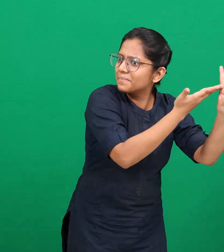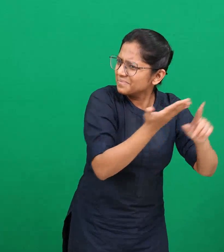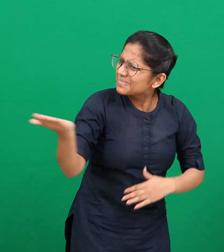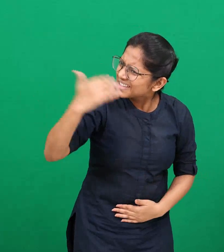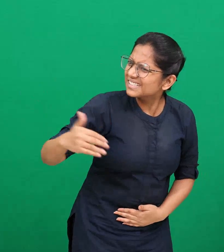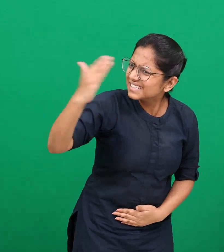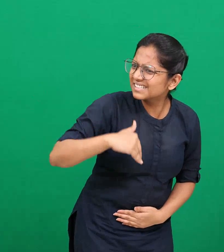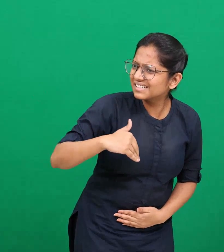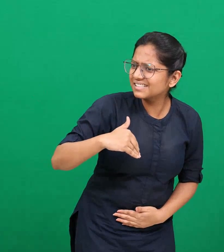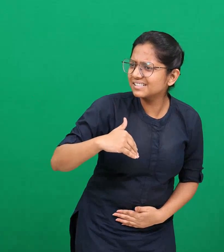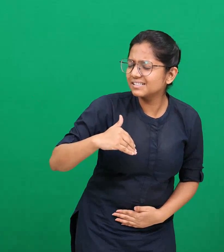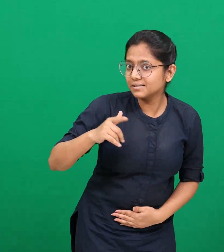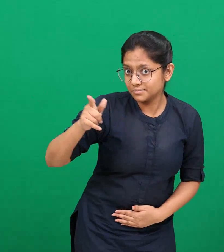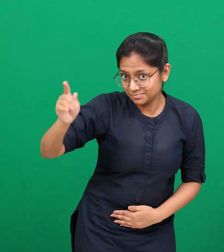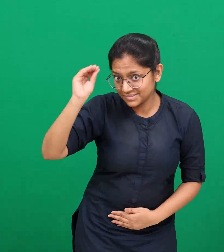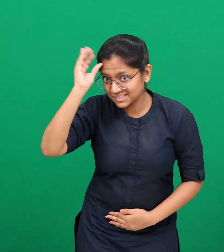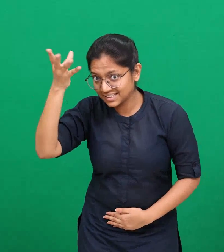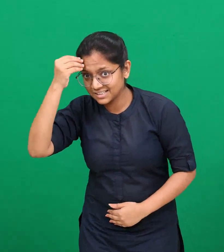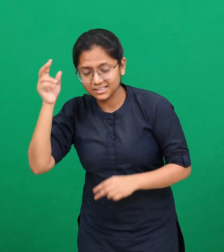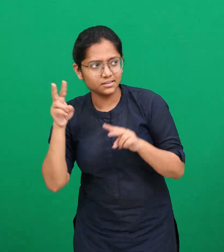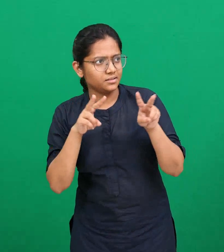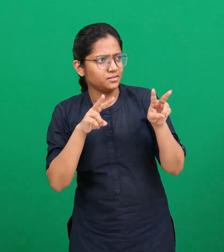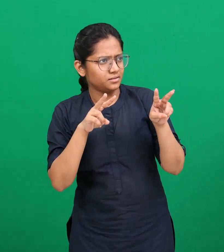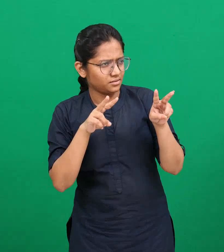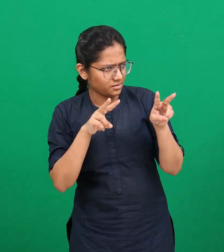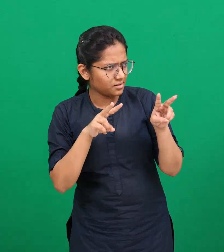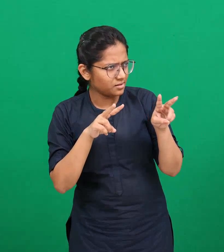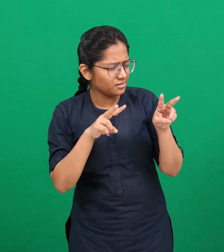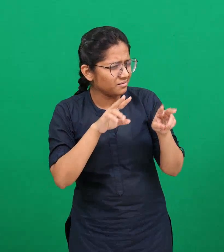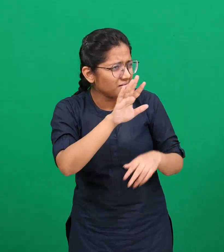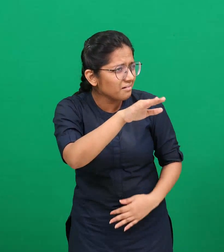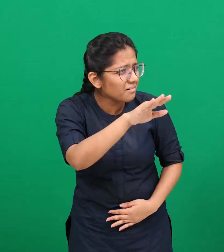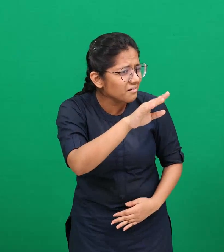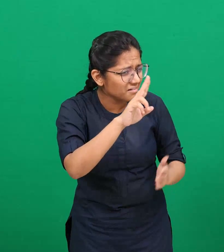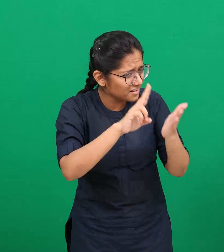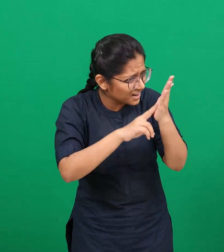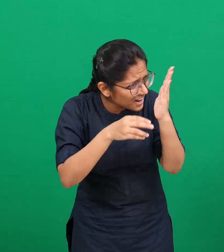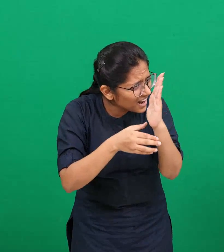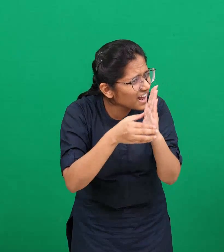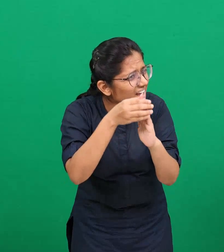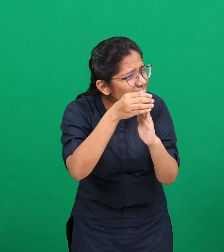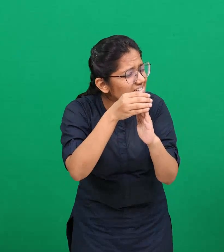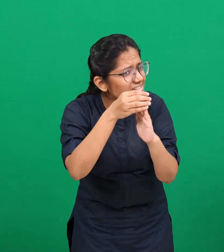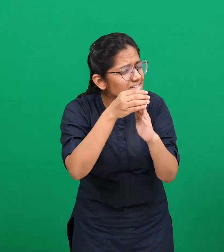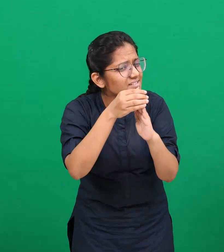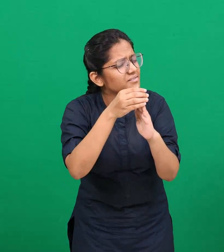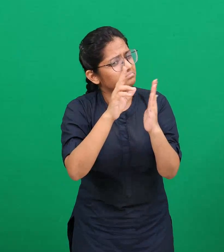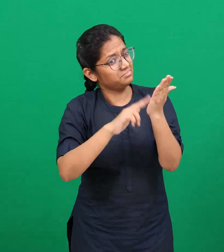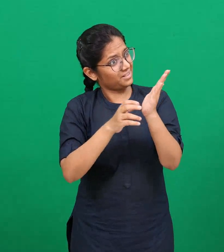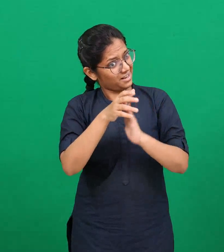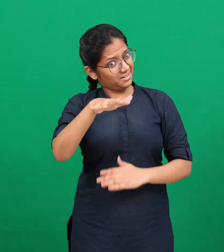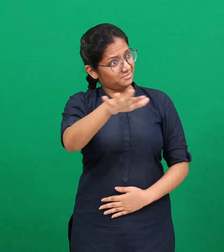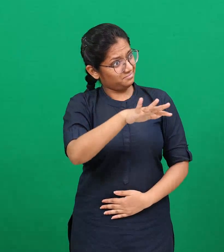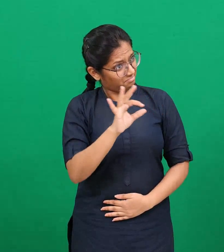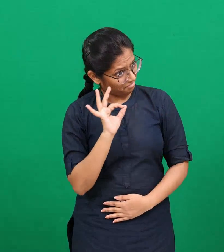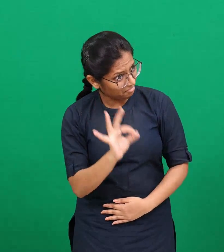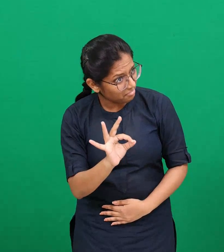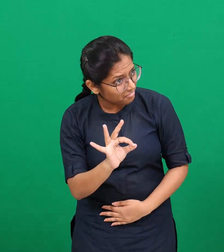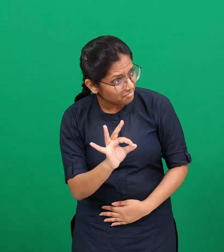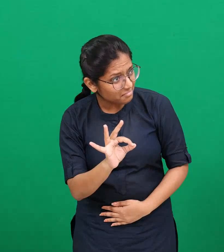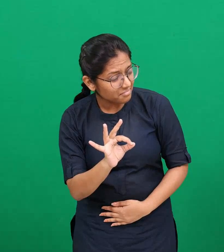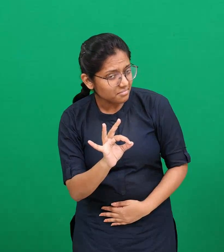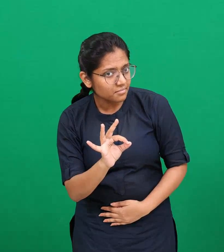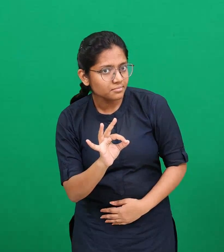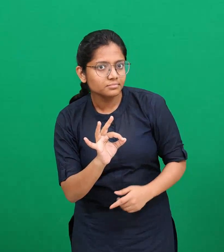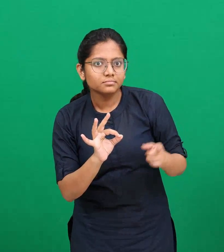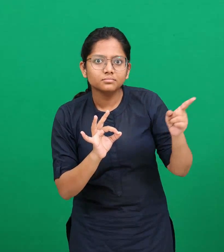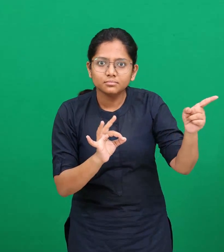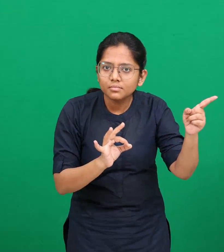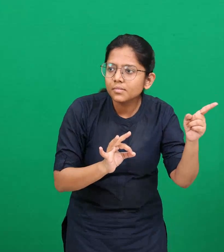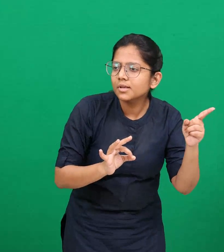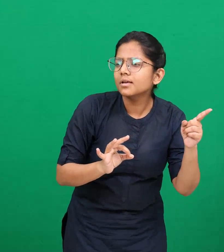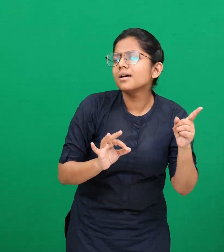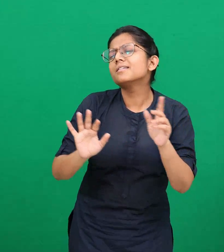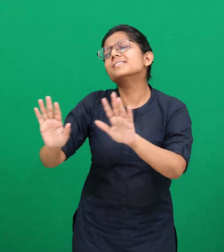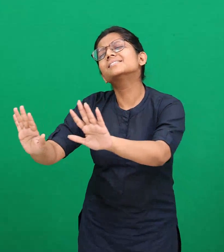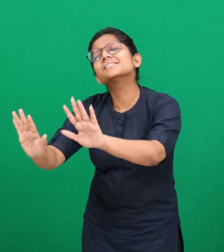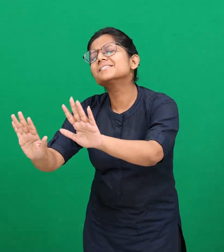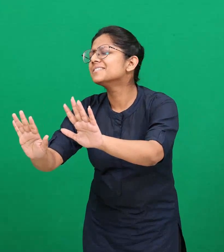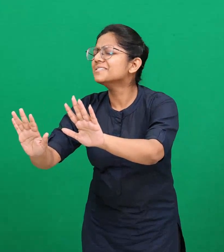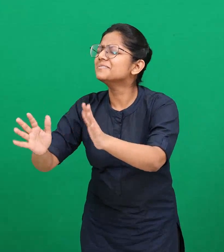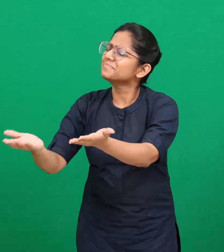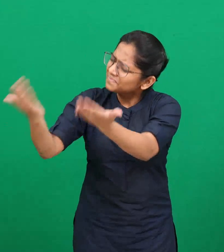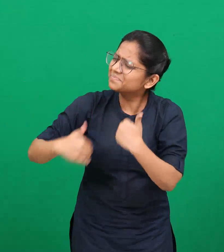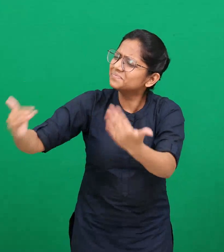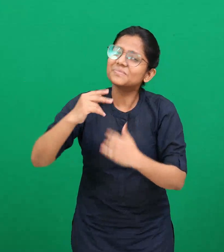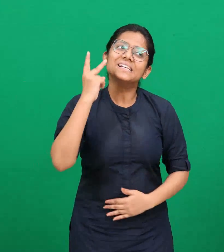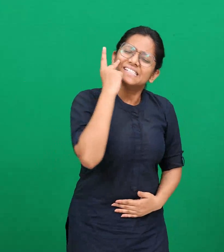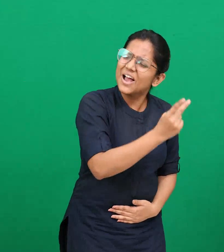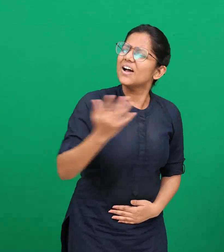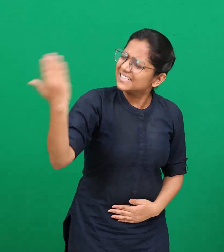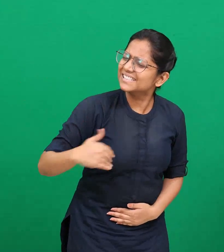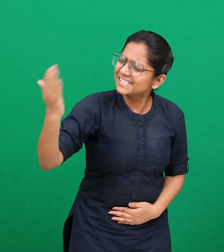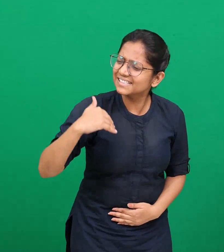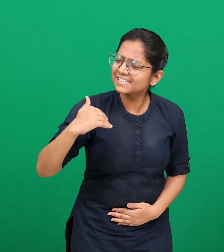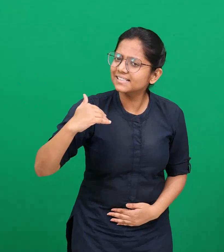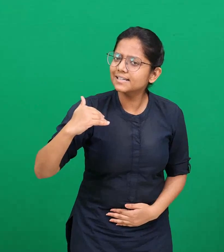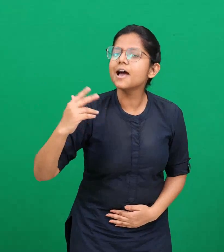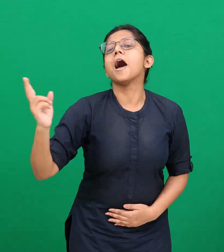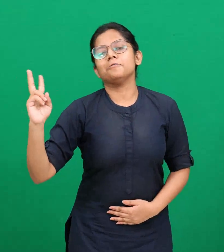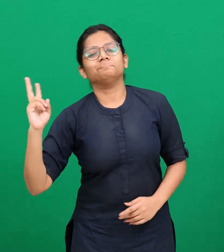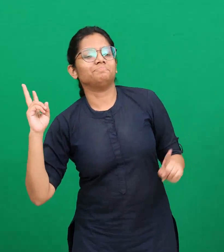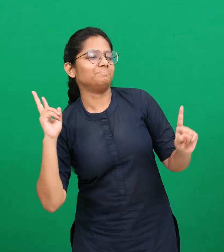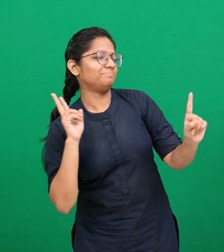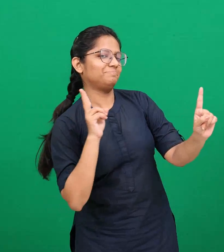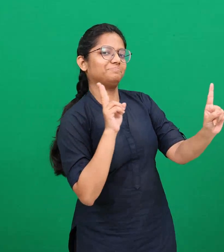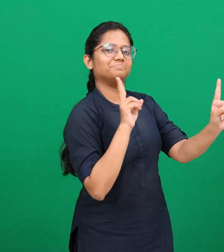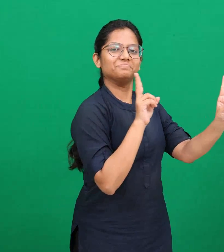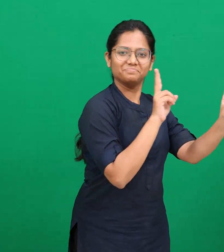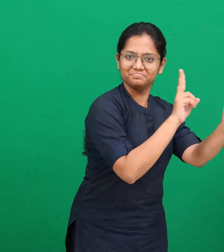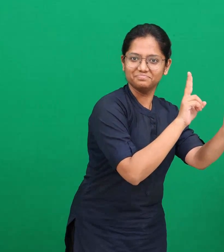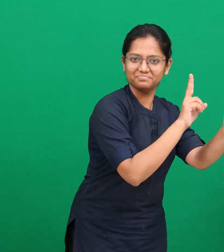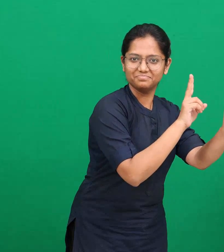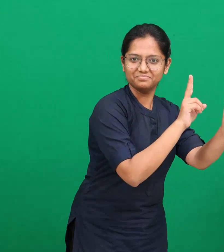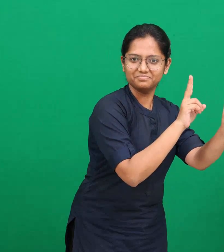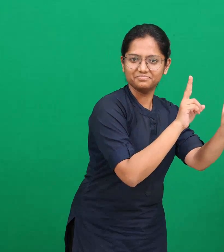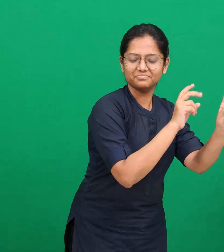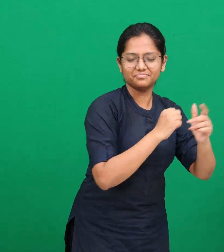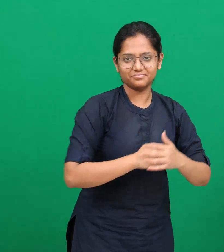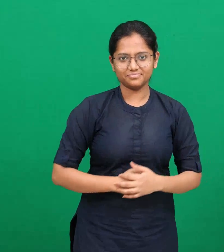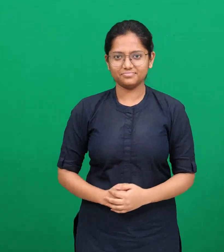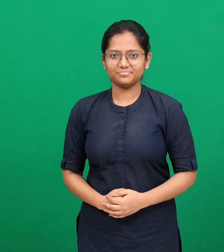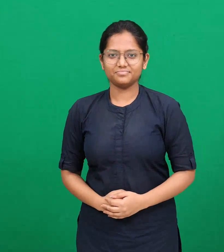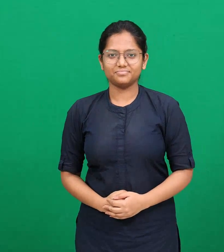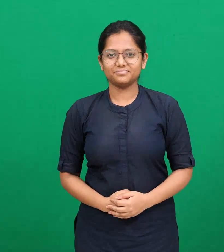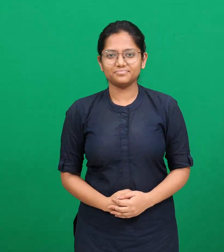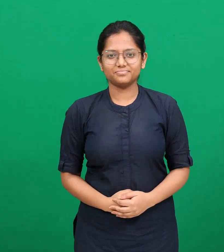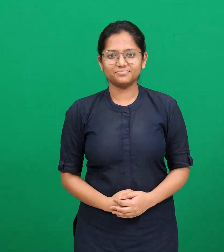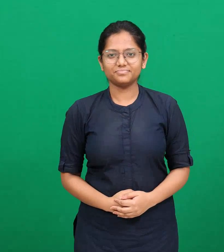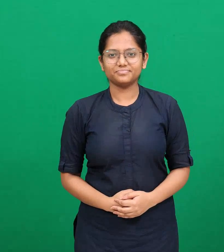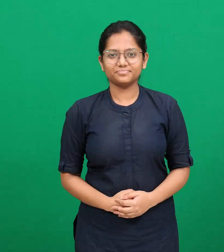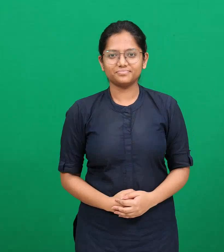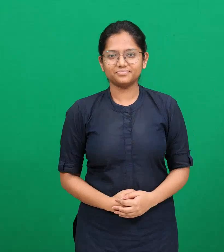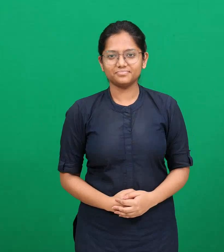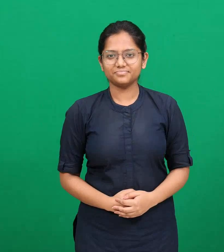"Can anything good come from Nazareth?" Nathanael asked. "Come and see," said Philip.